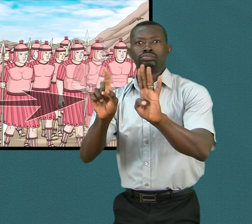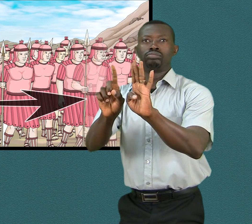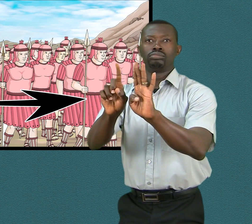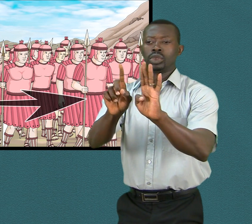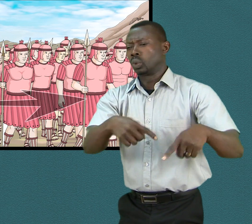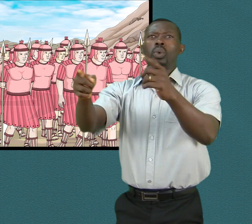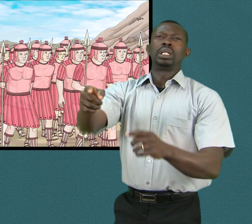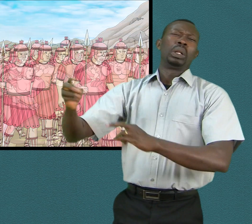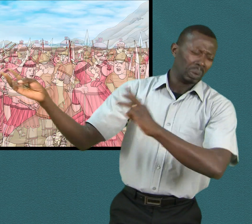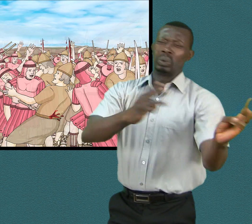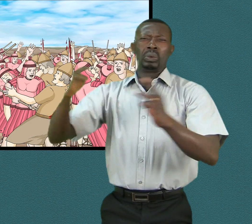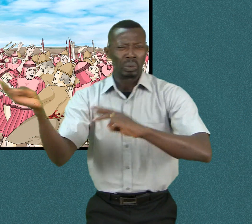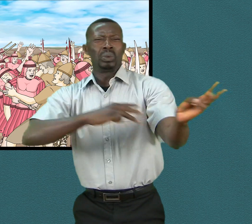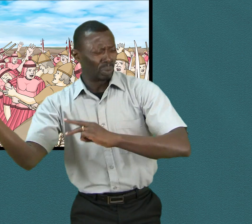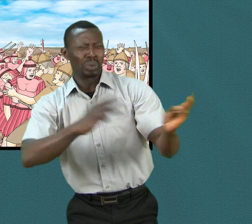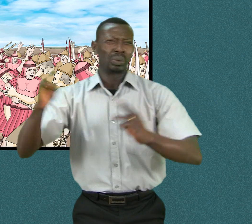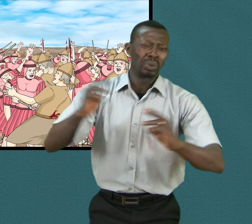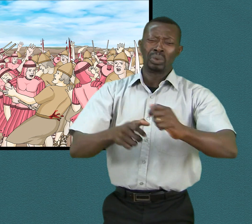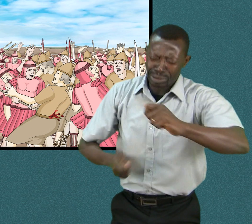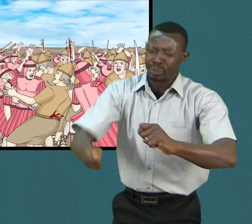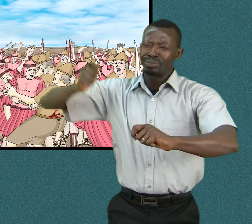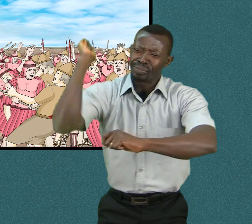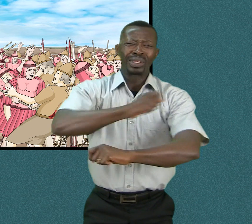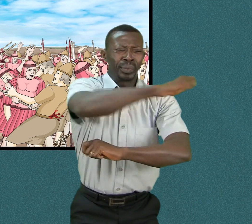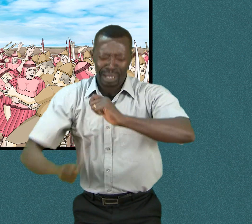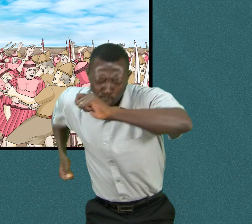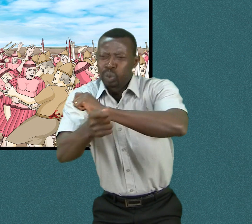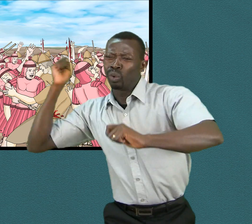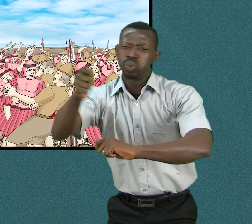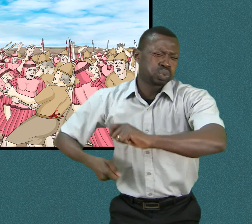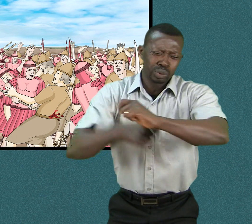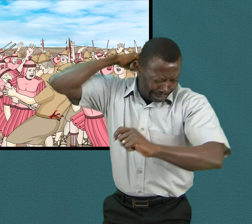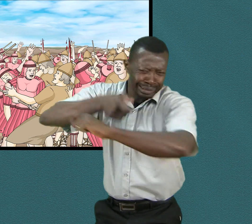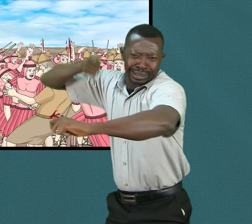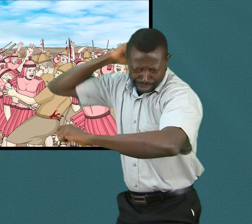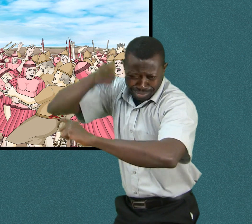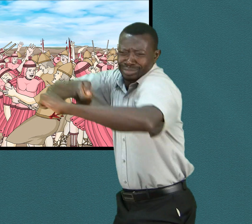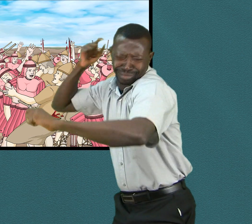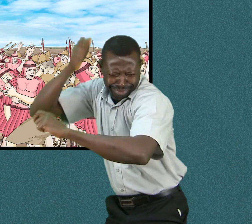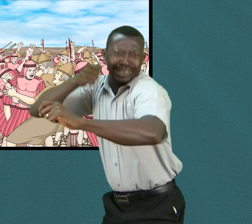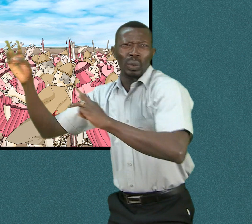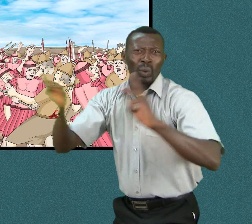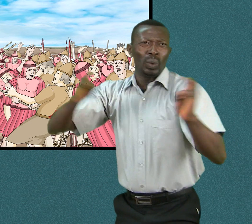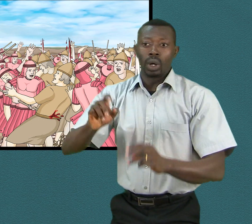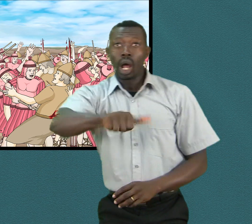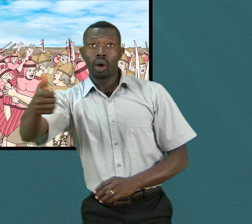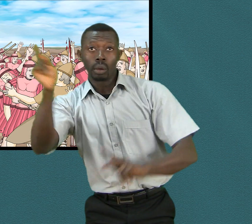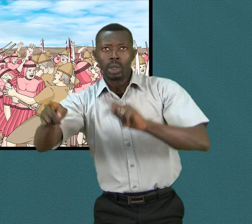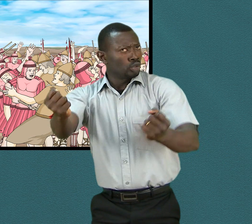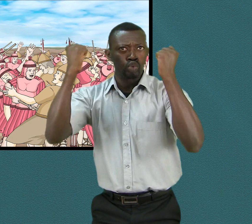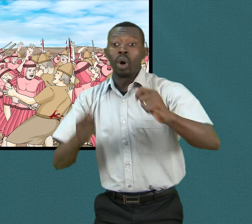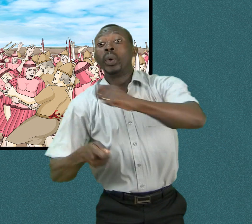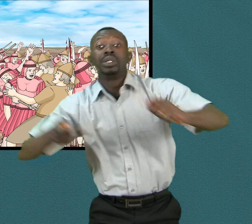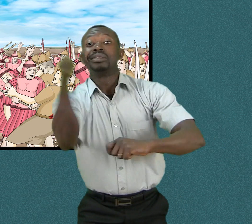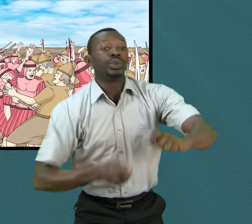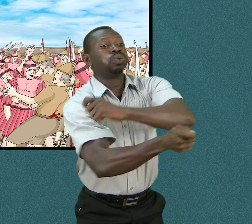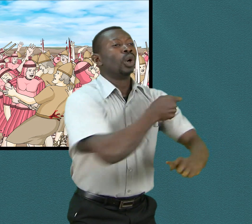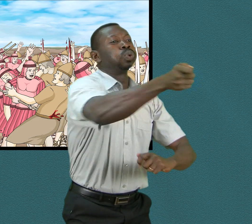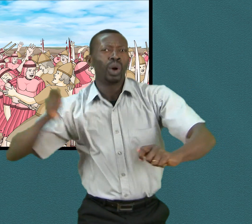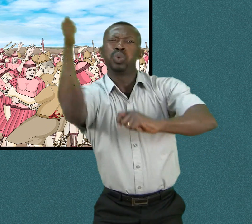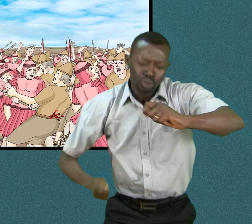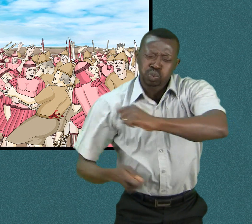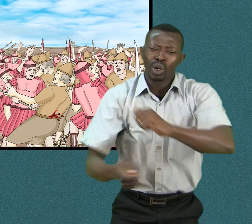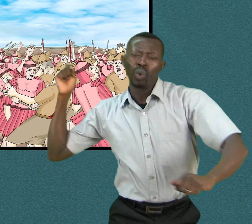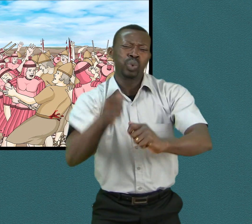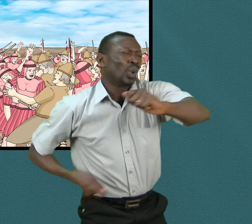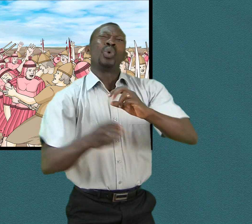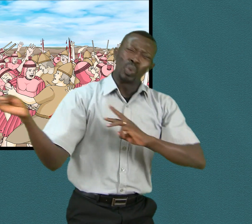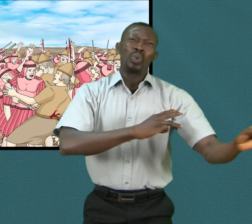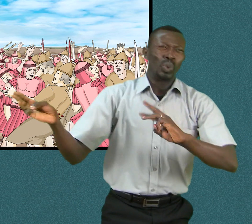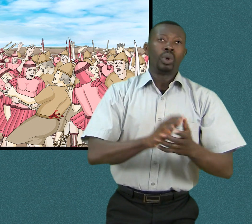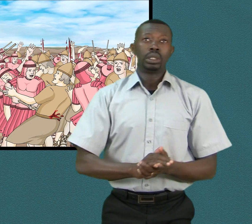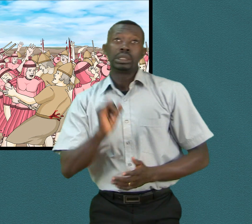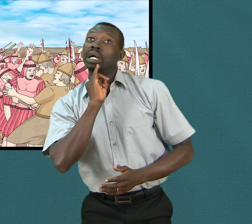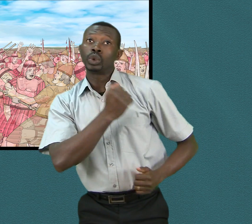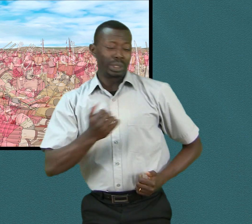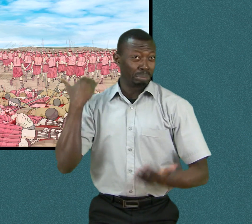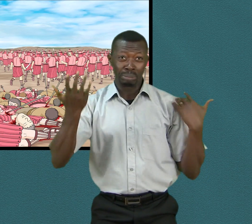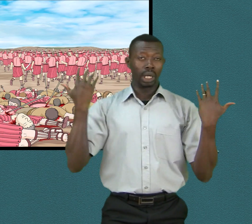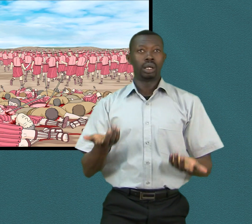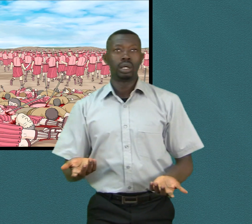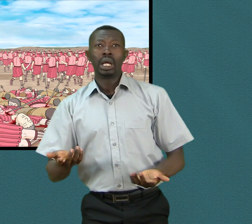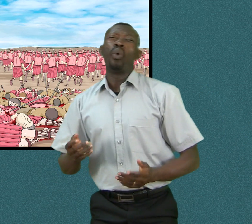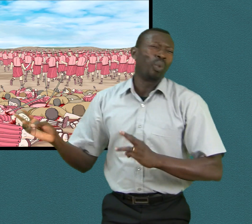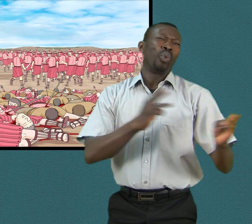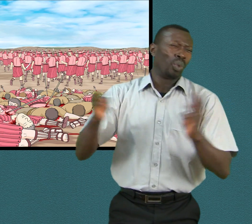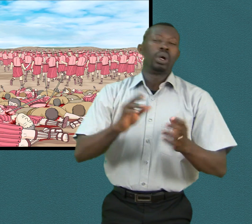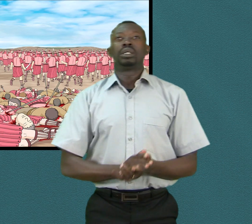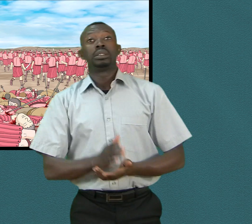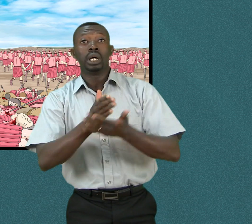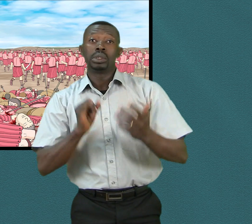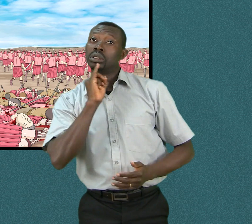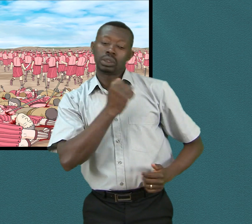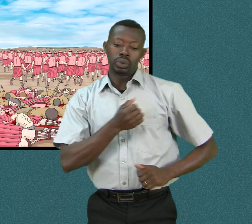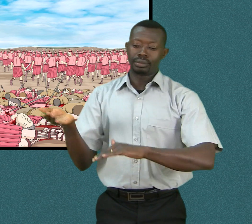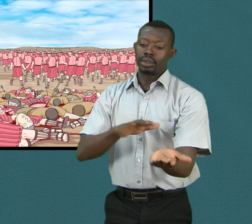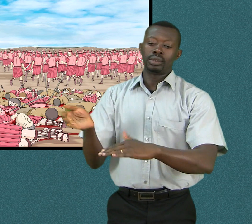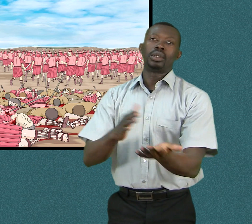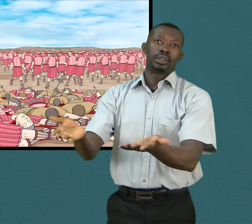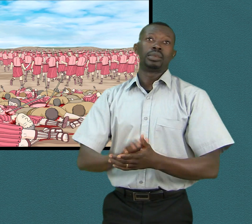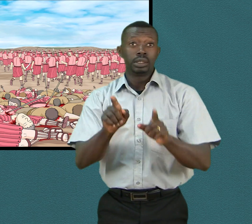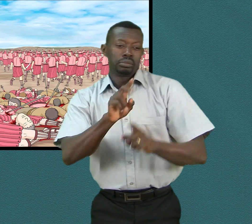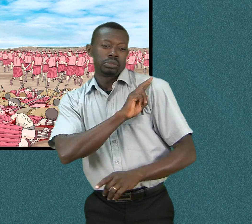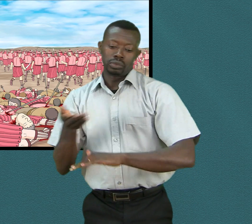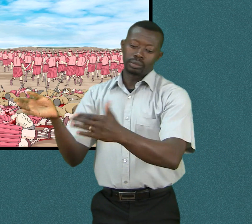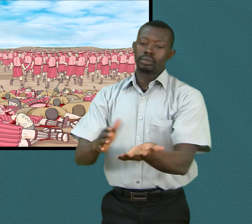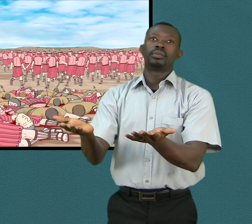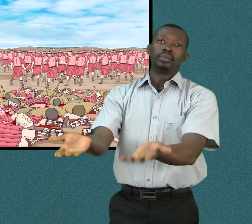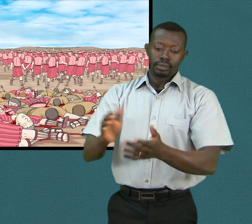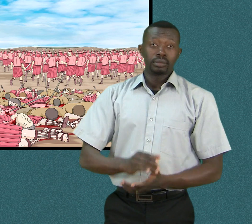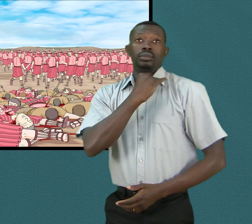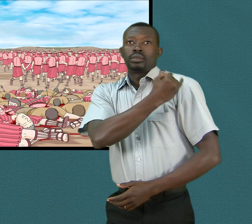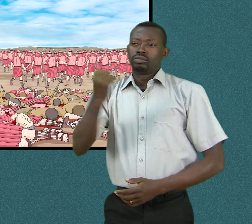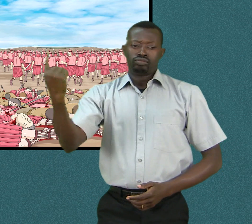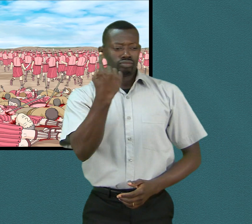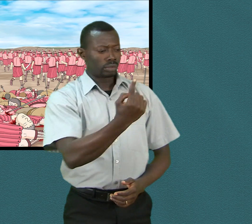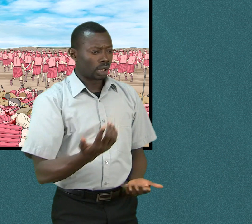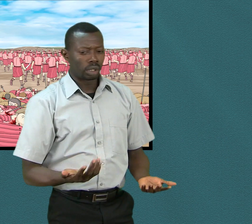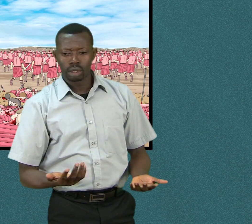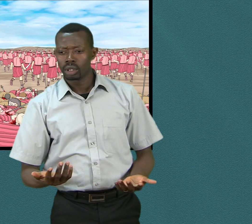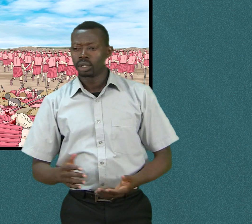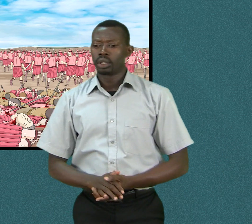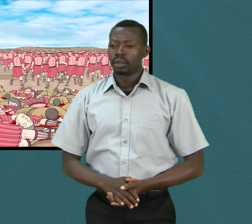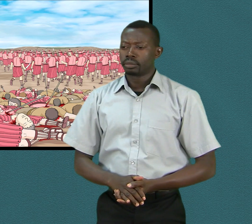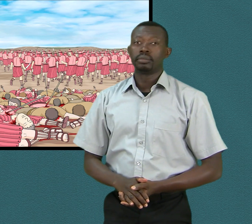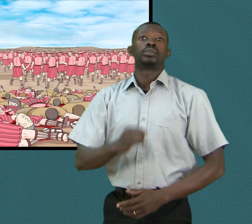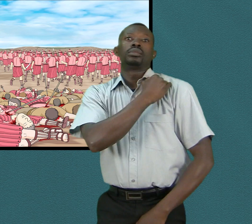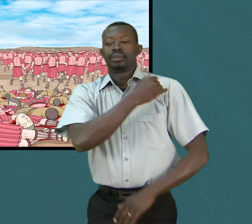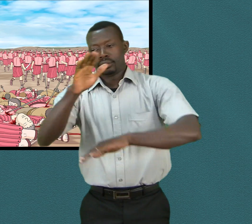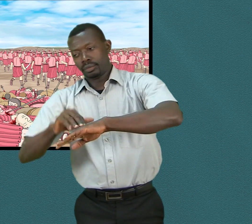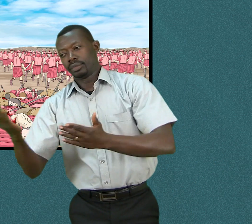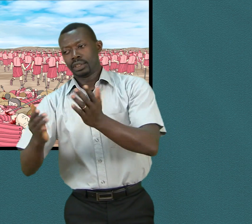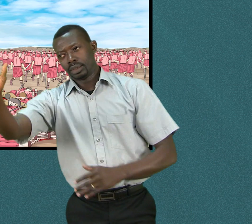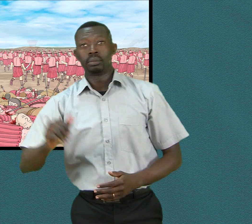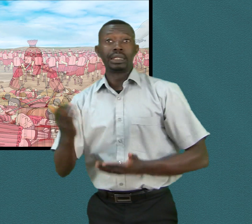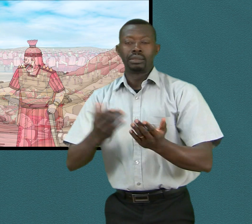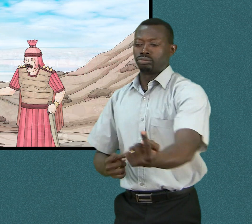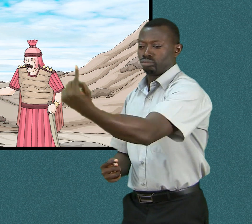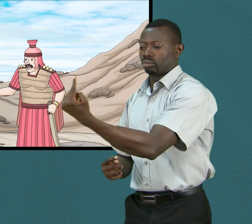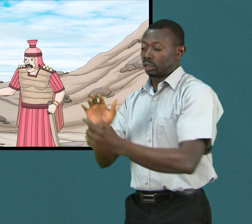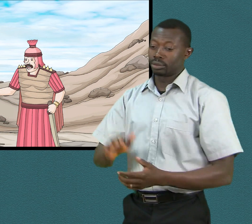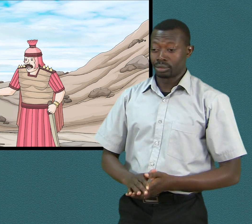And when the men of the city came out and fought against Joab, some of David’s servants fell, and Uriah the Hittite also died.